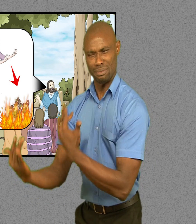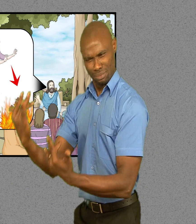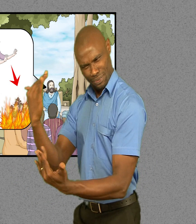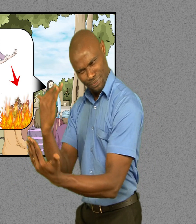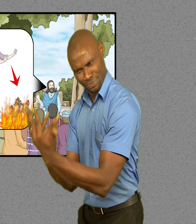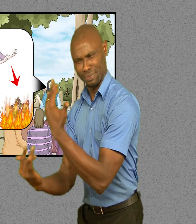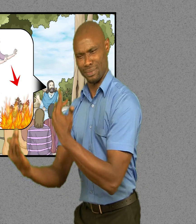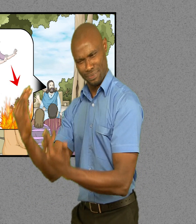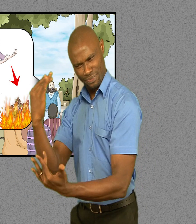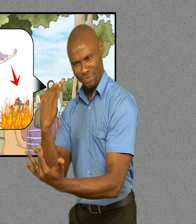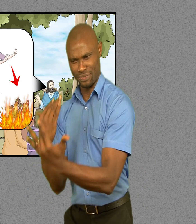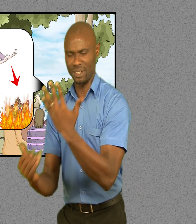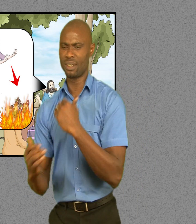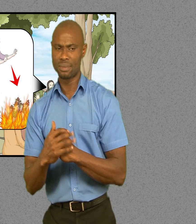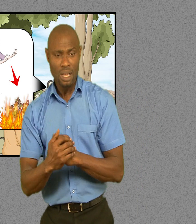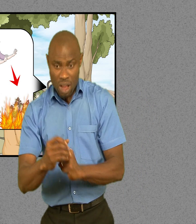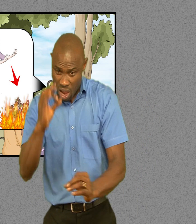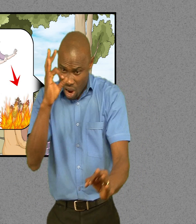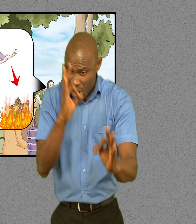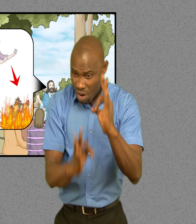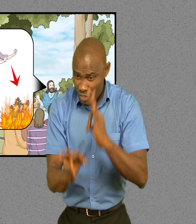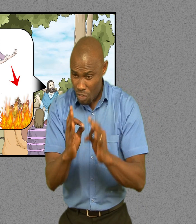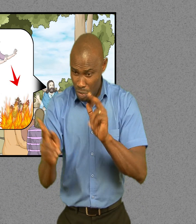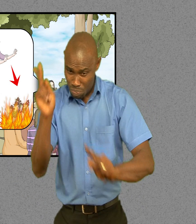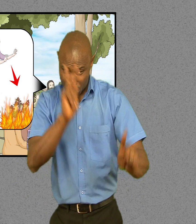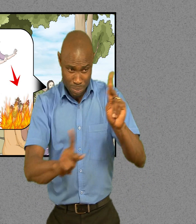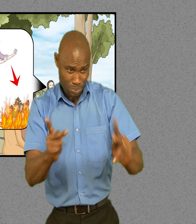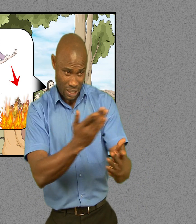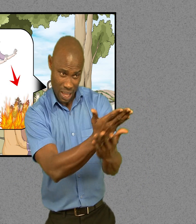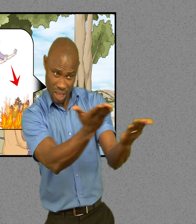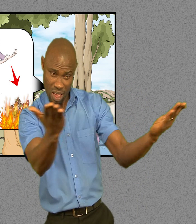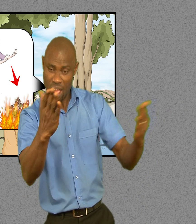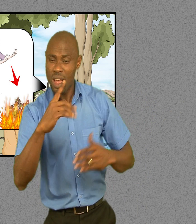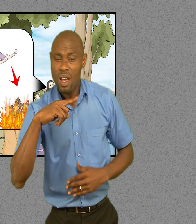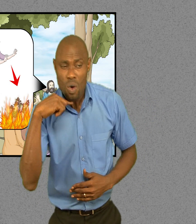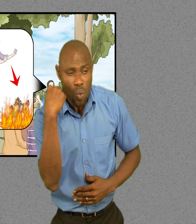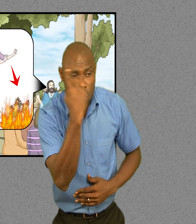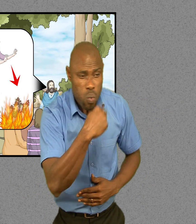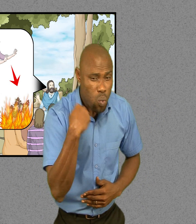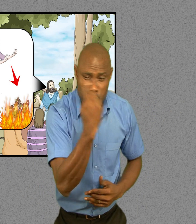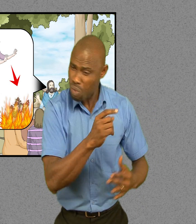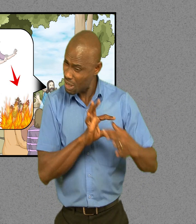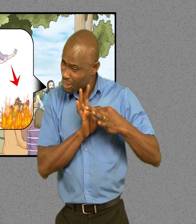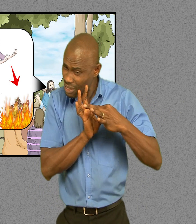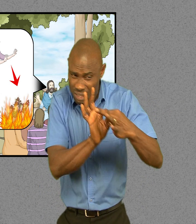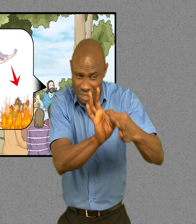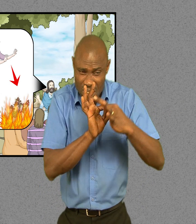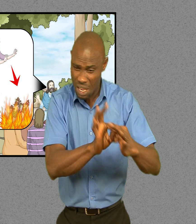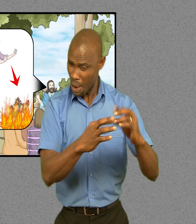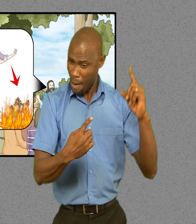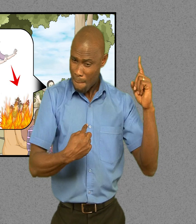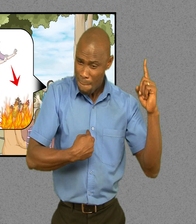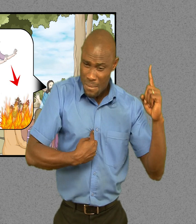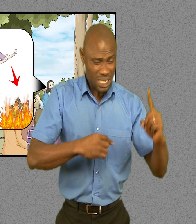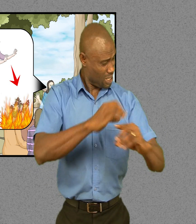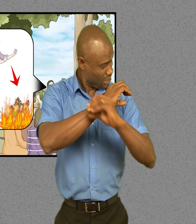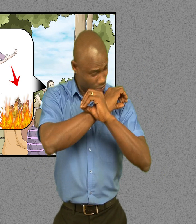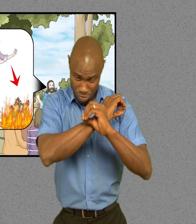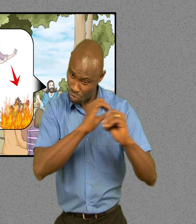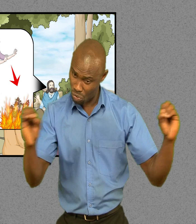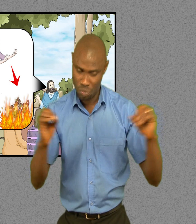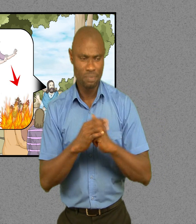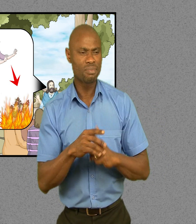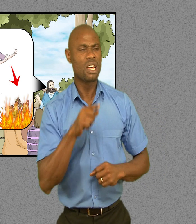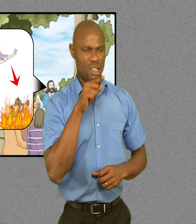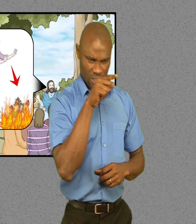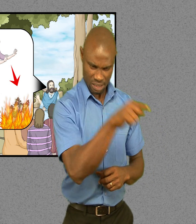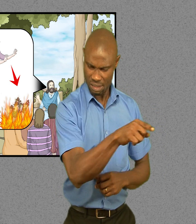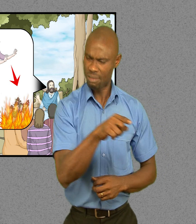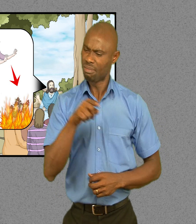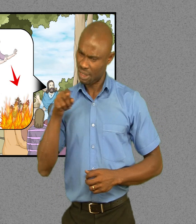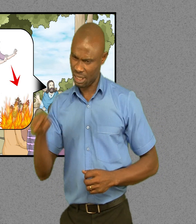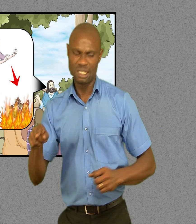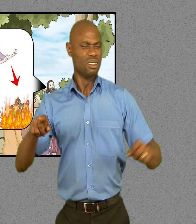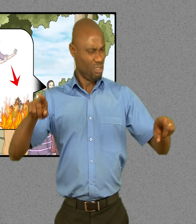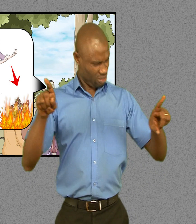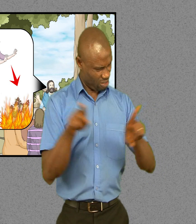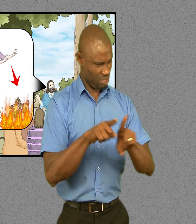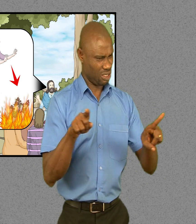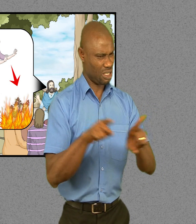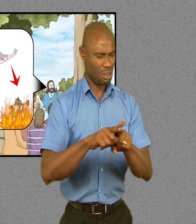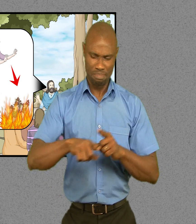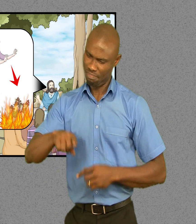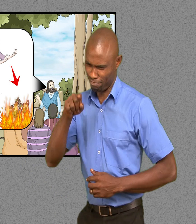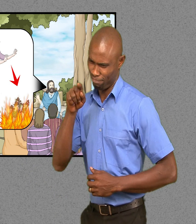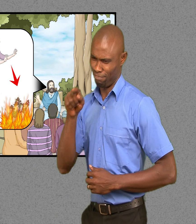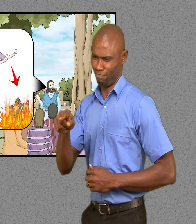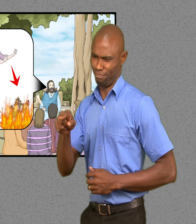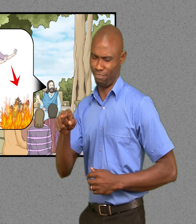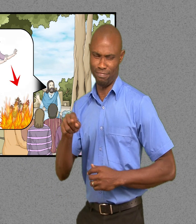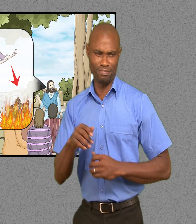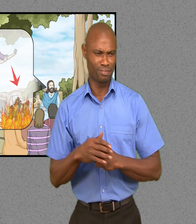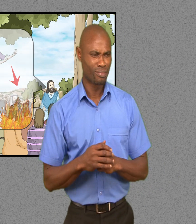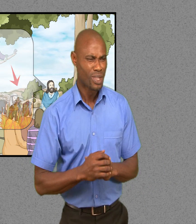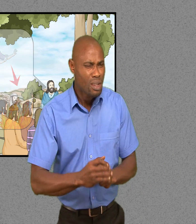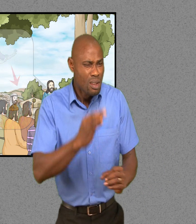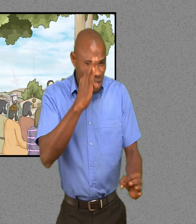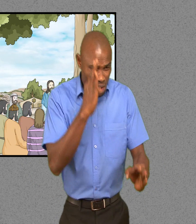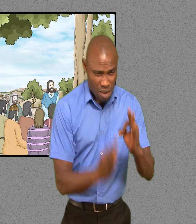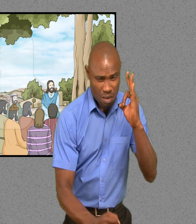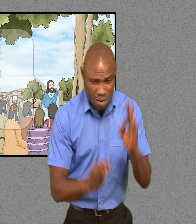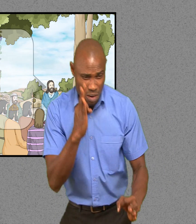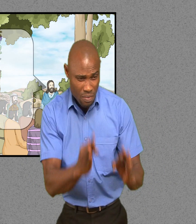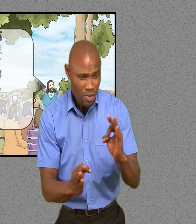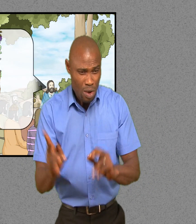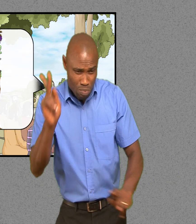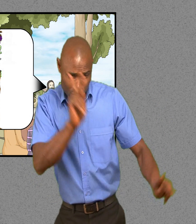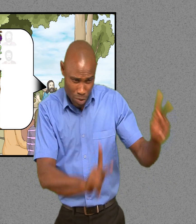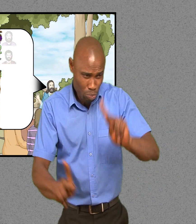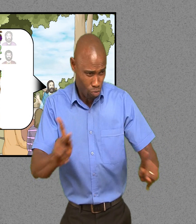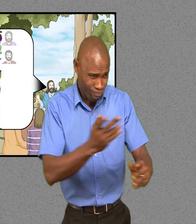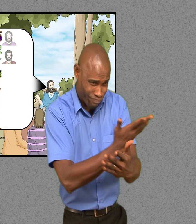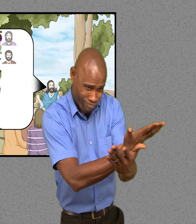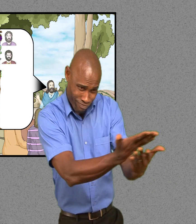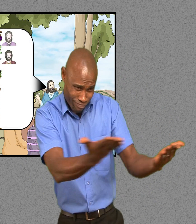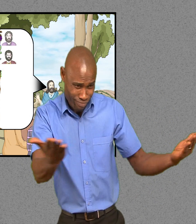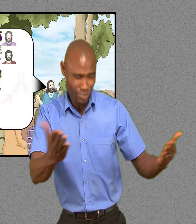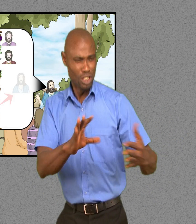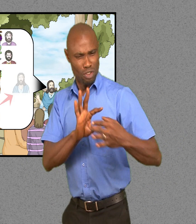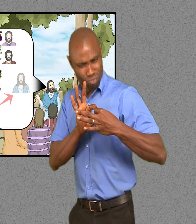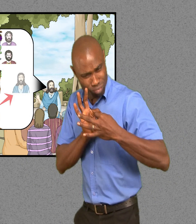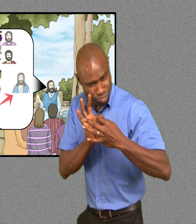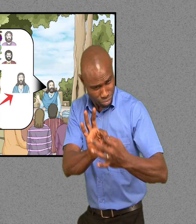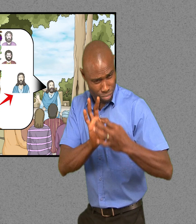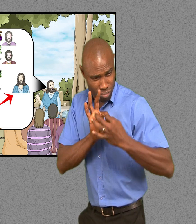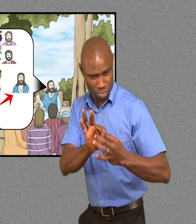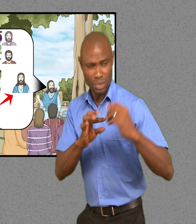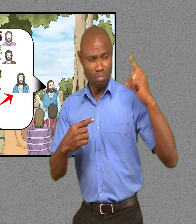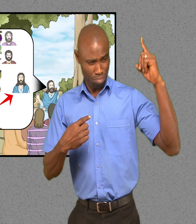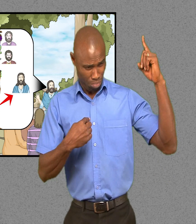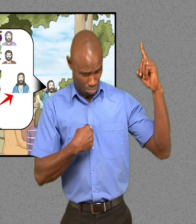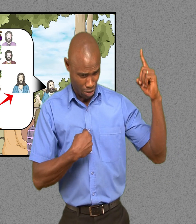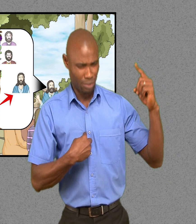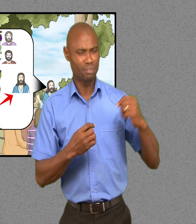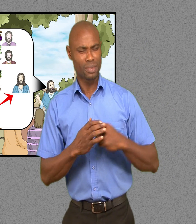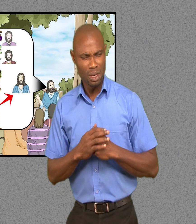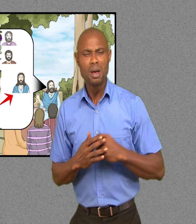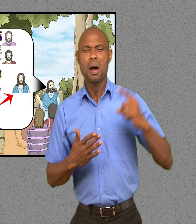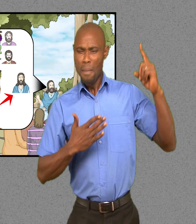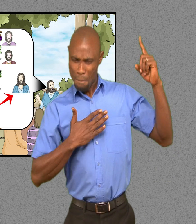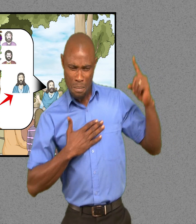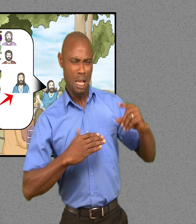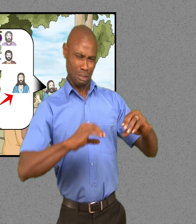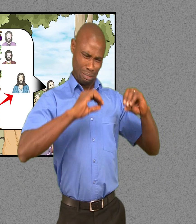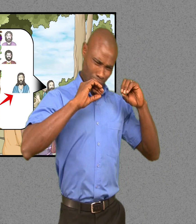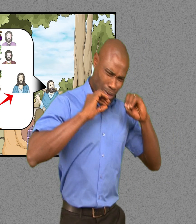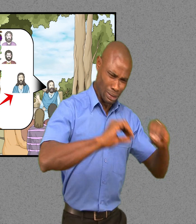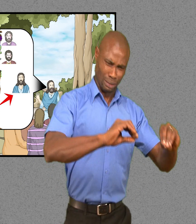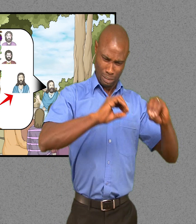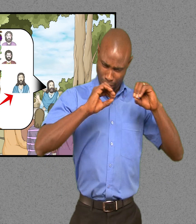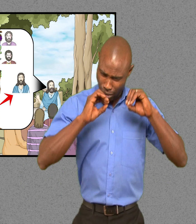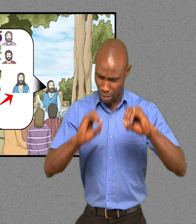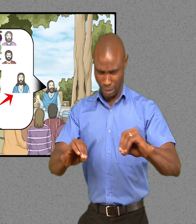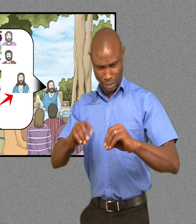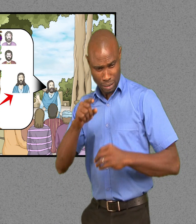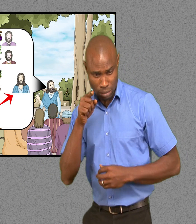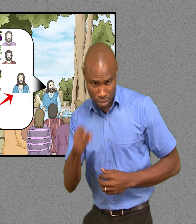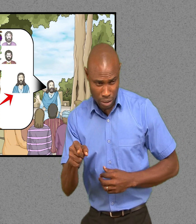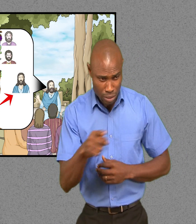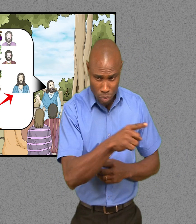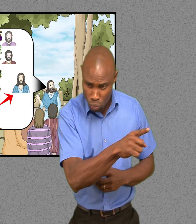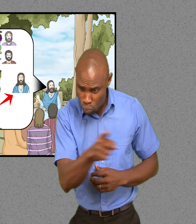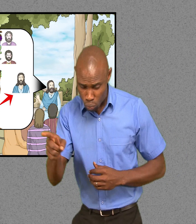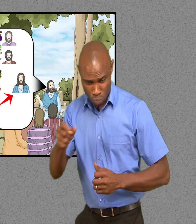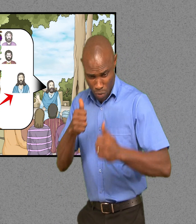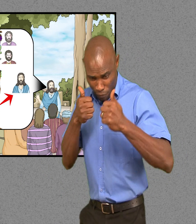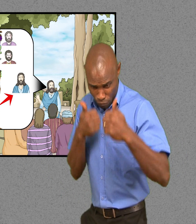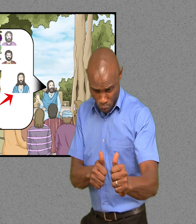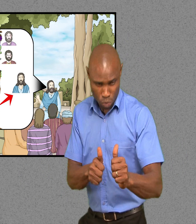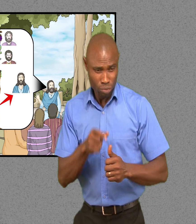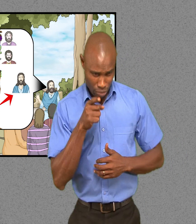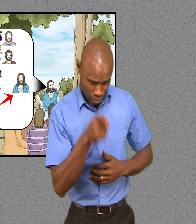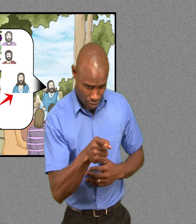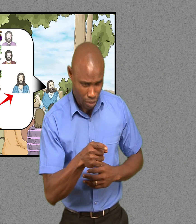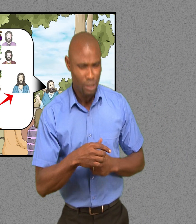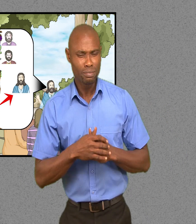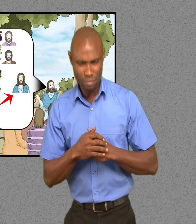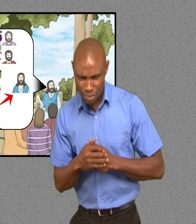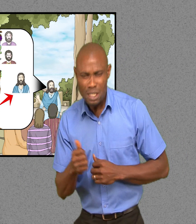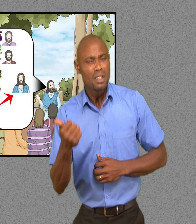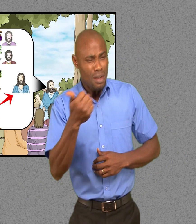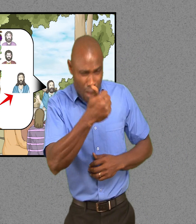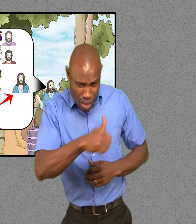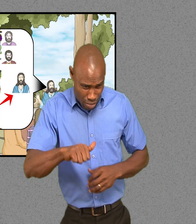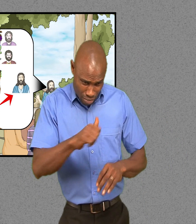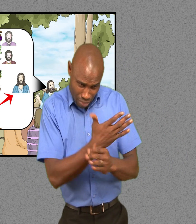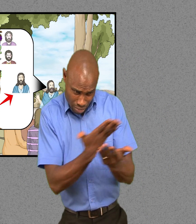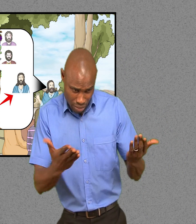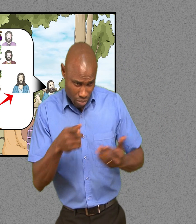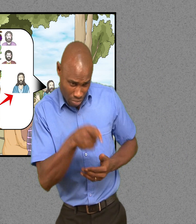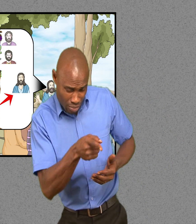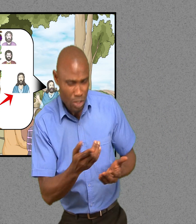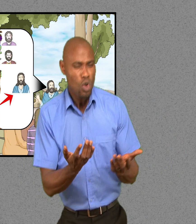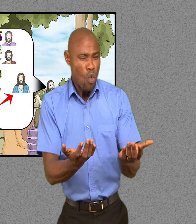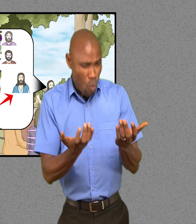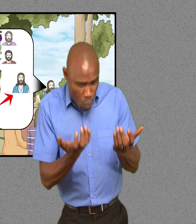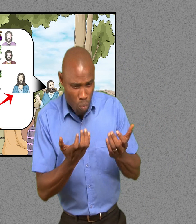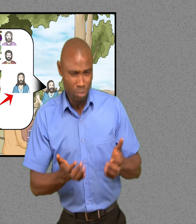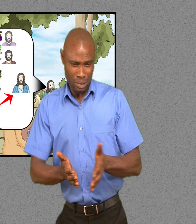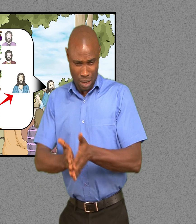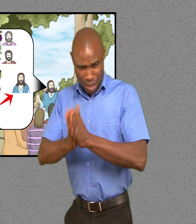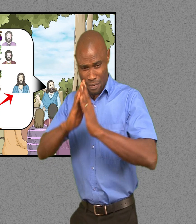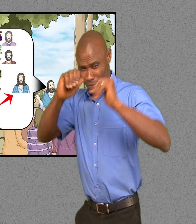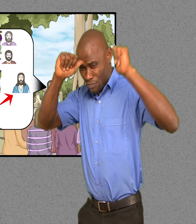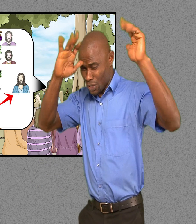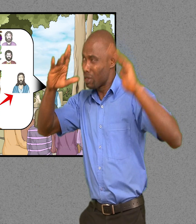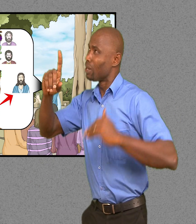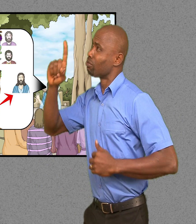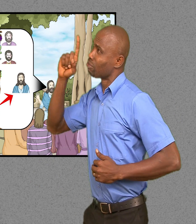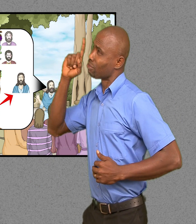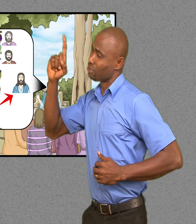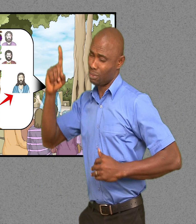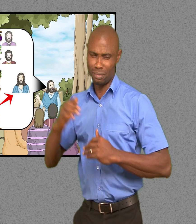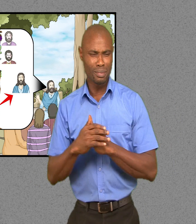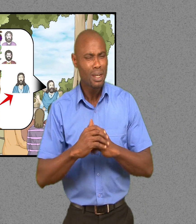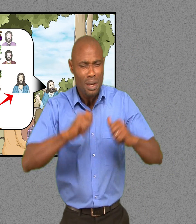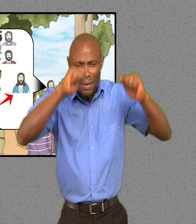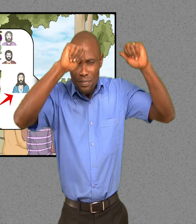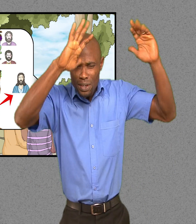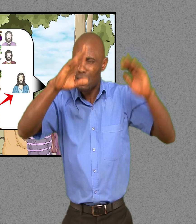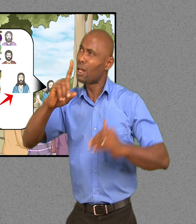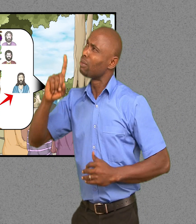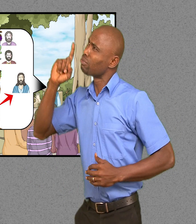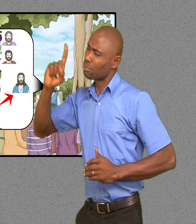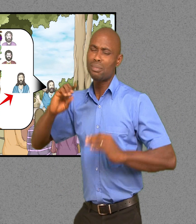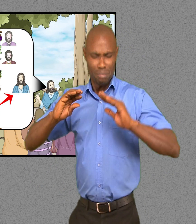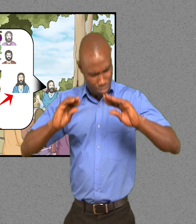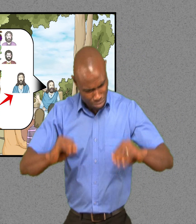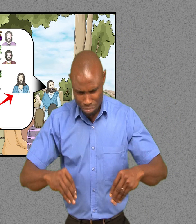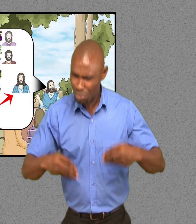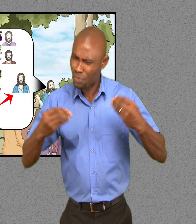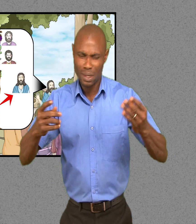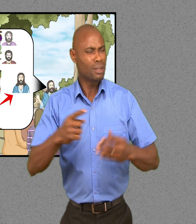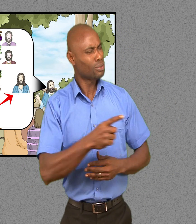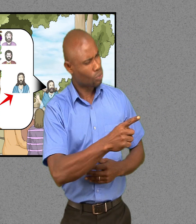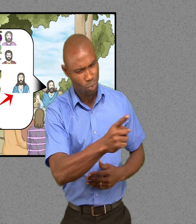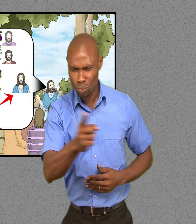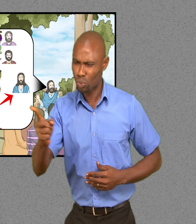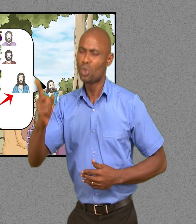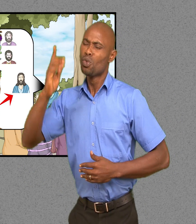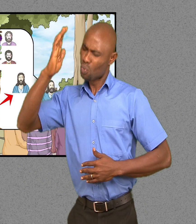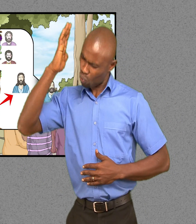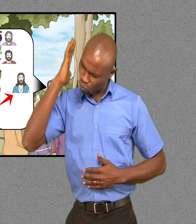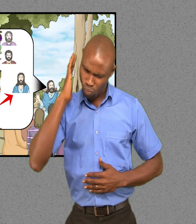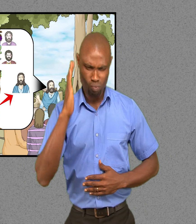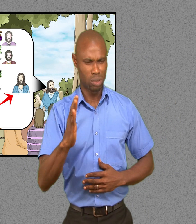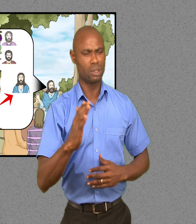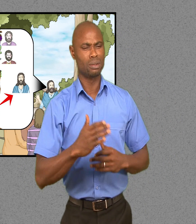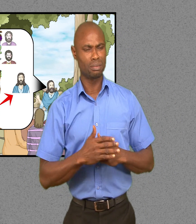If you remain in Me and My words remain in you, ask whatever you wish, and it will be done for you.